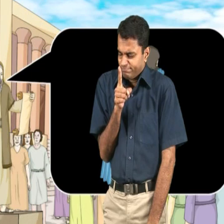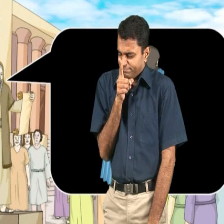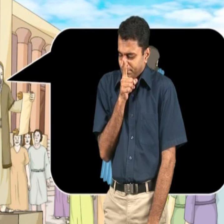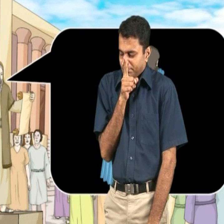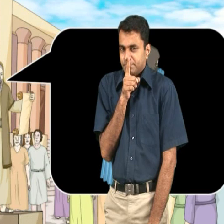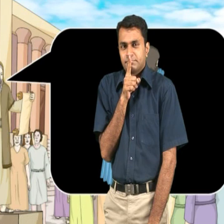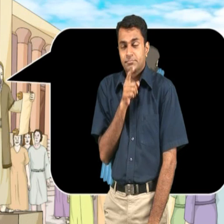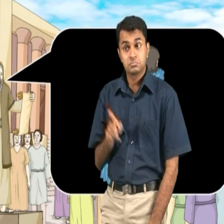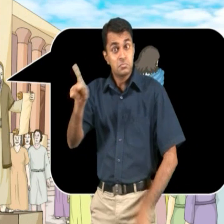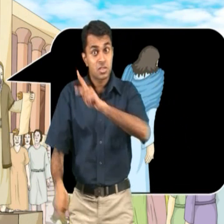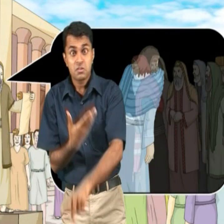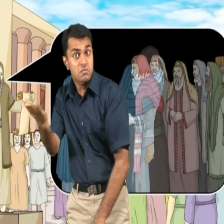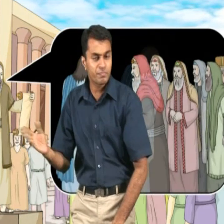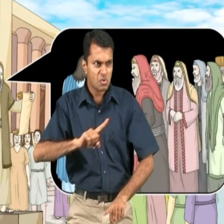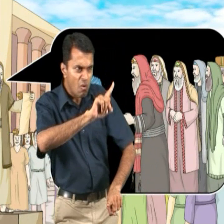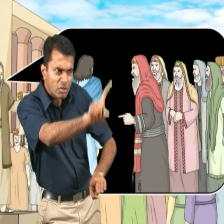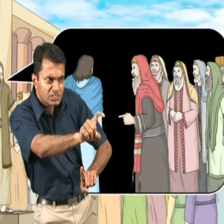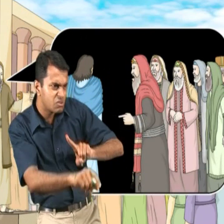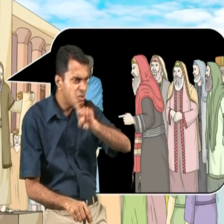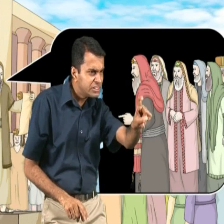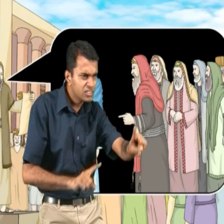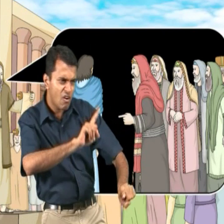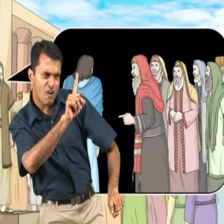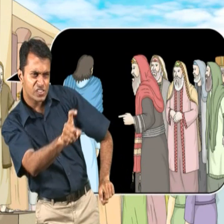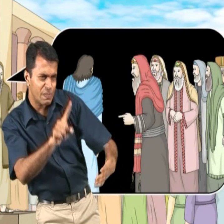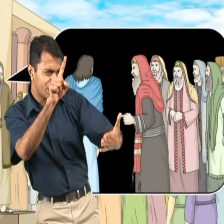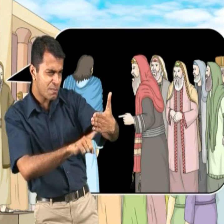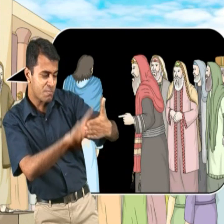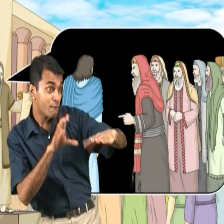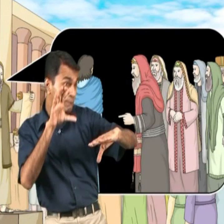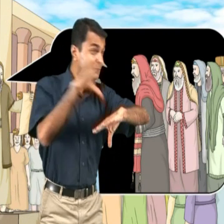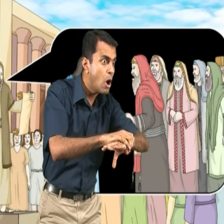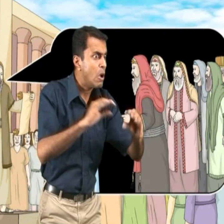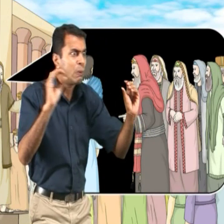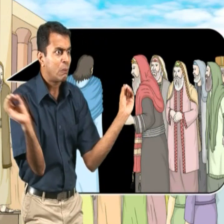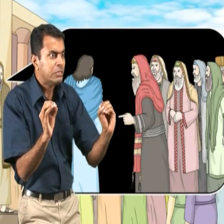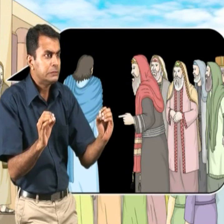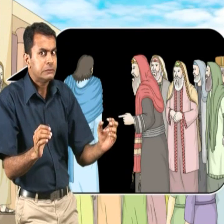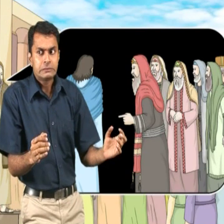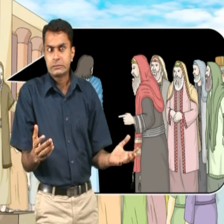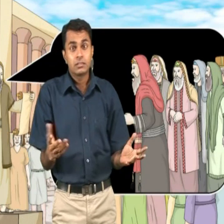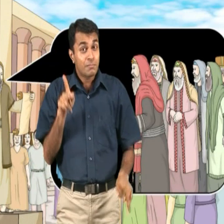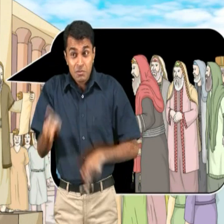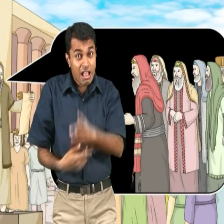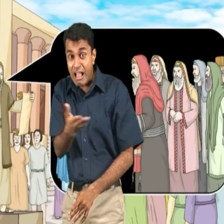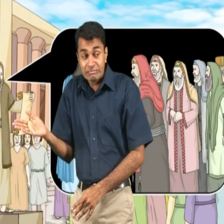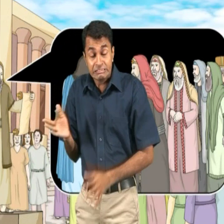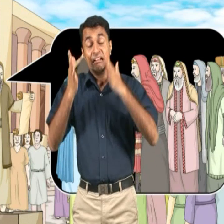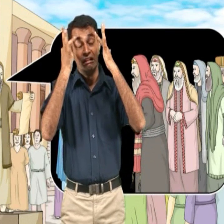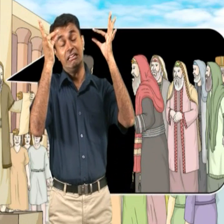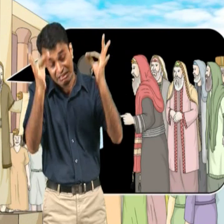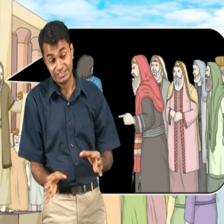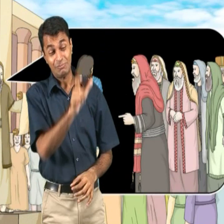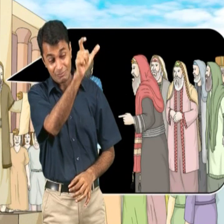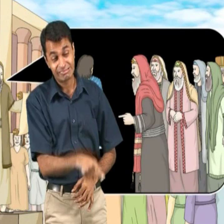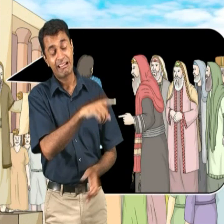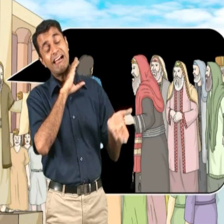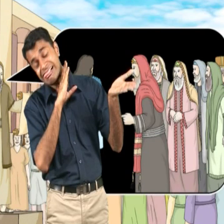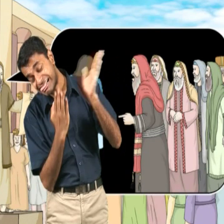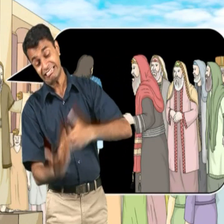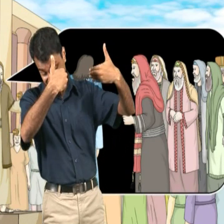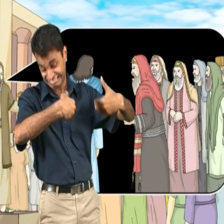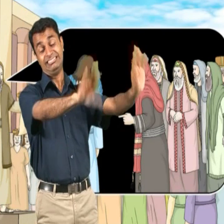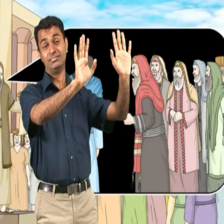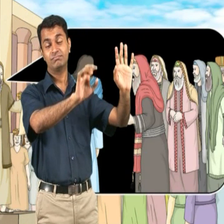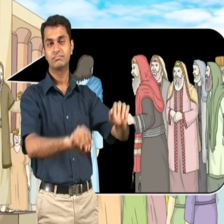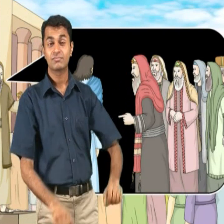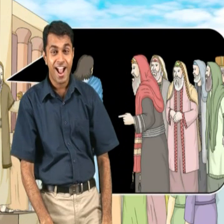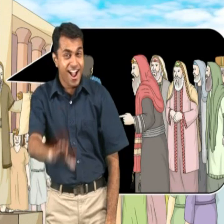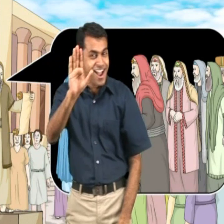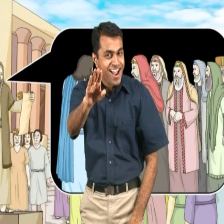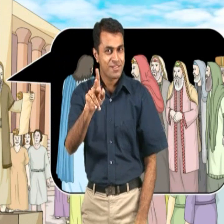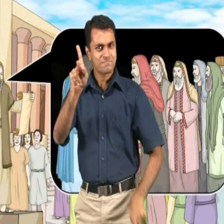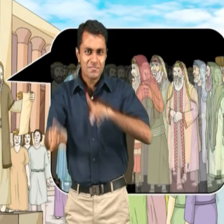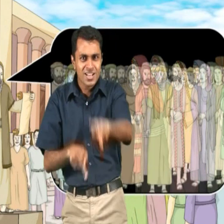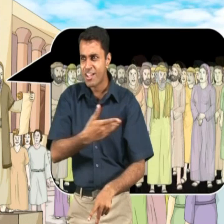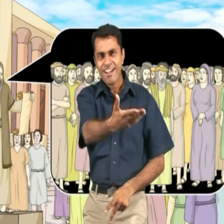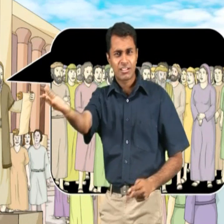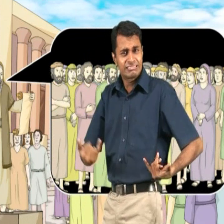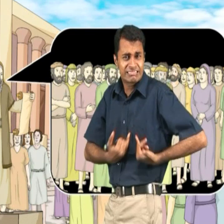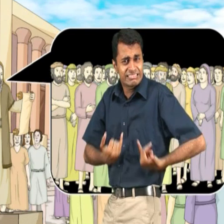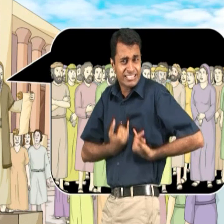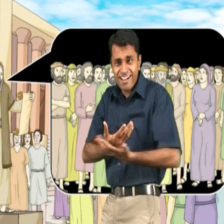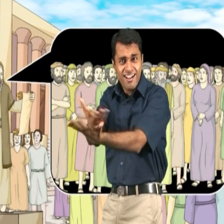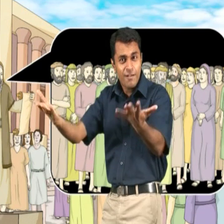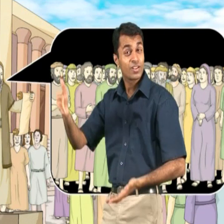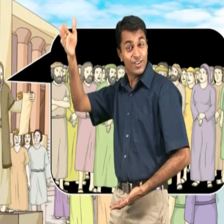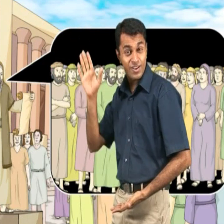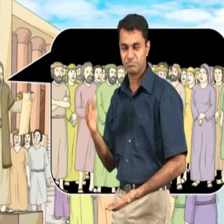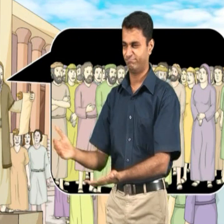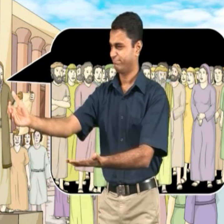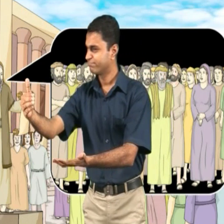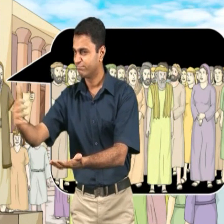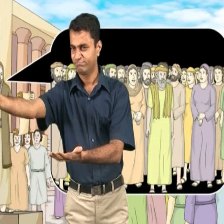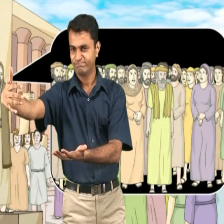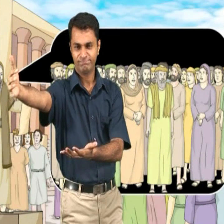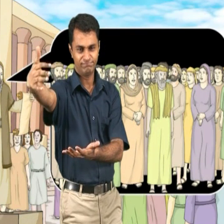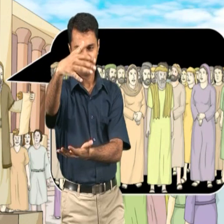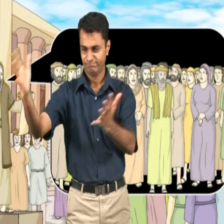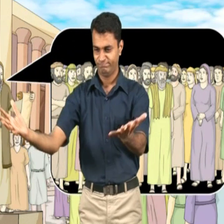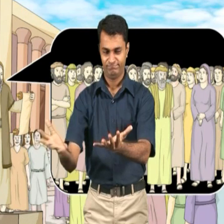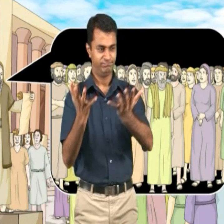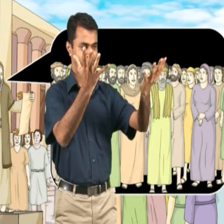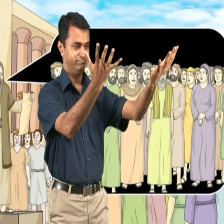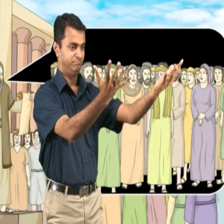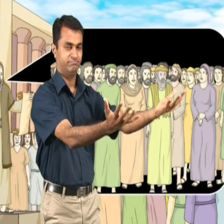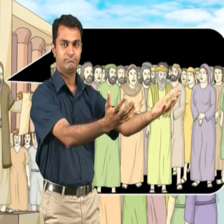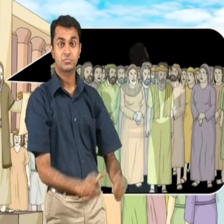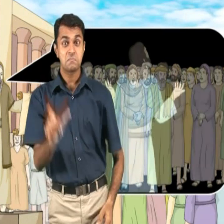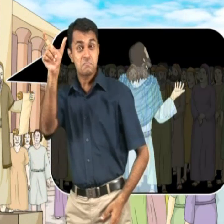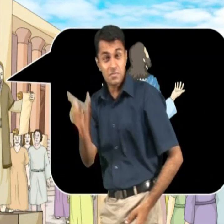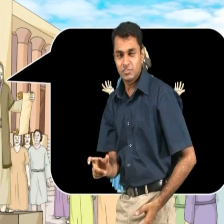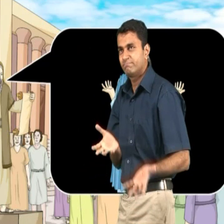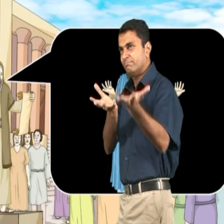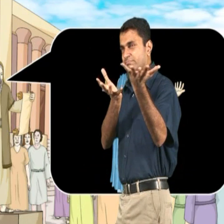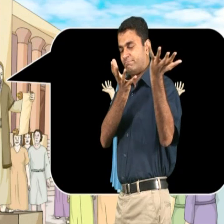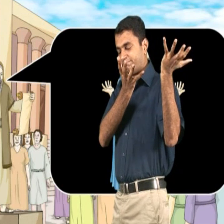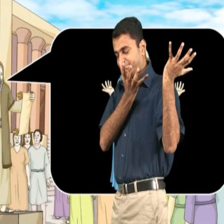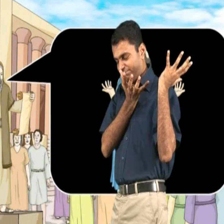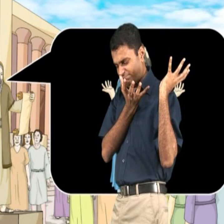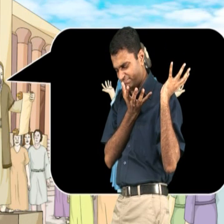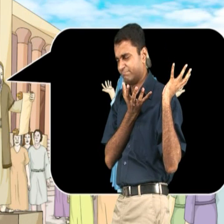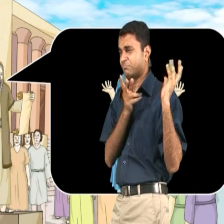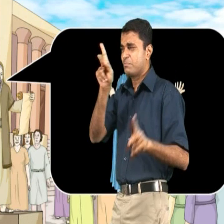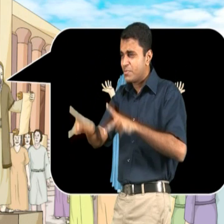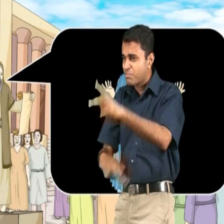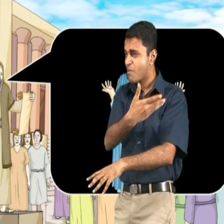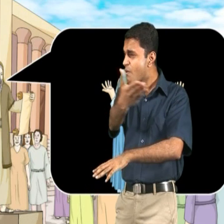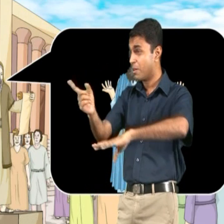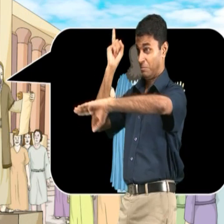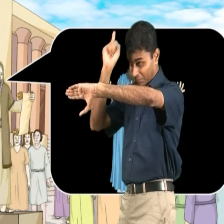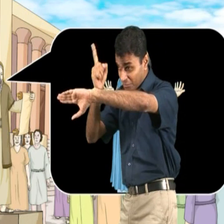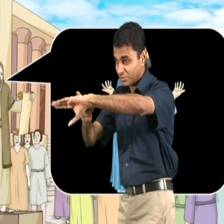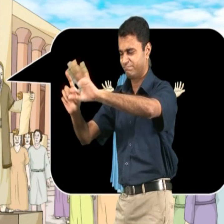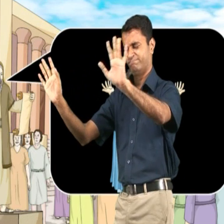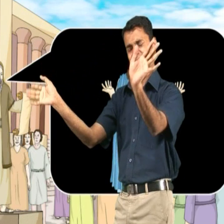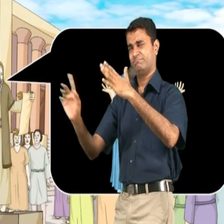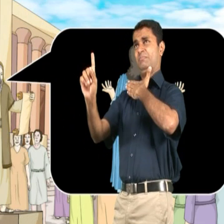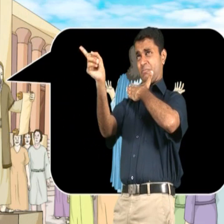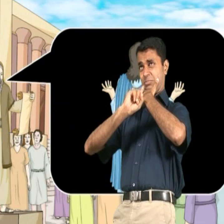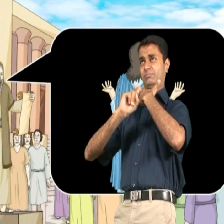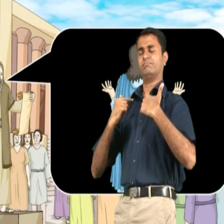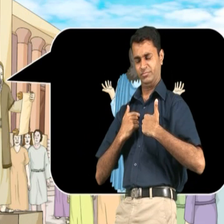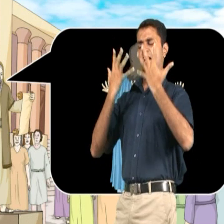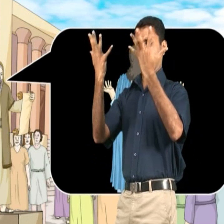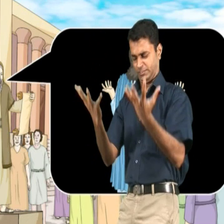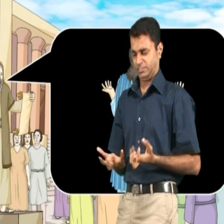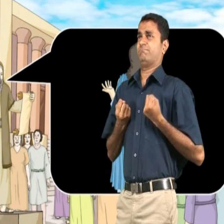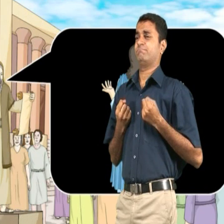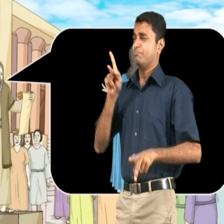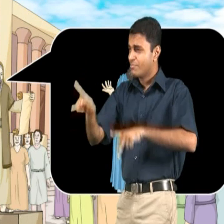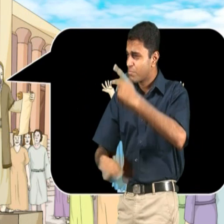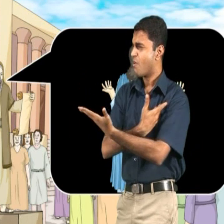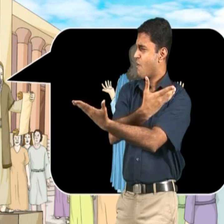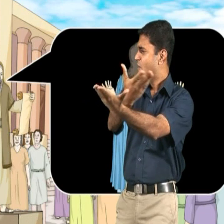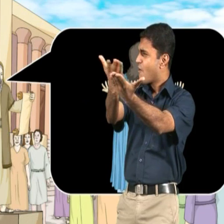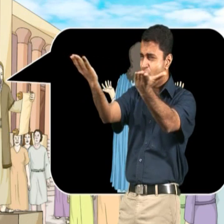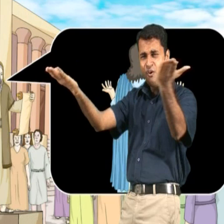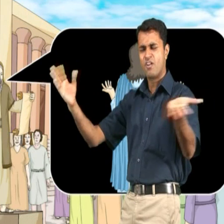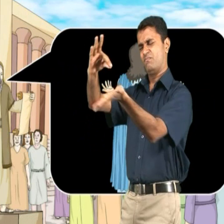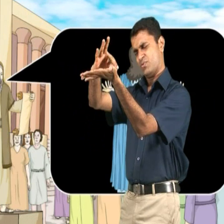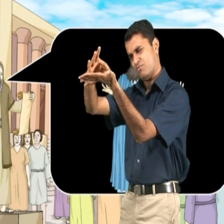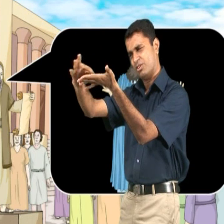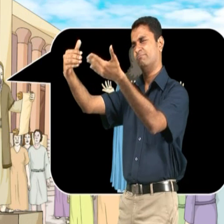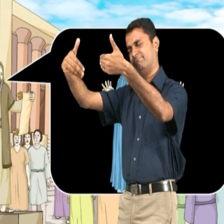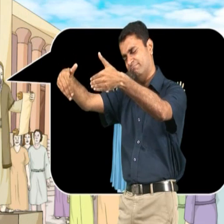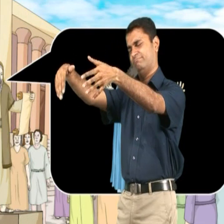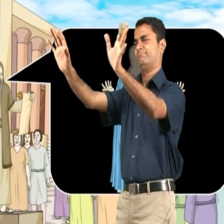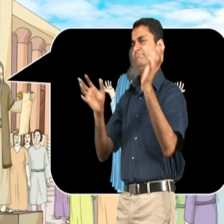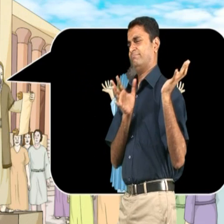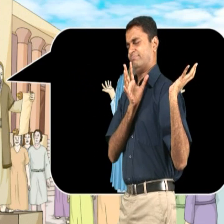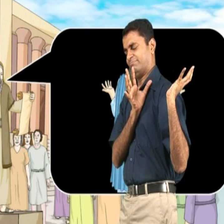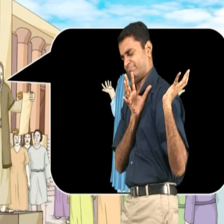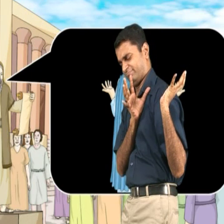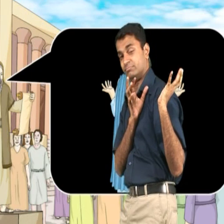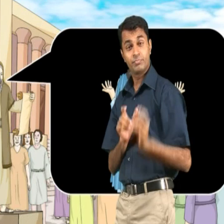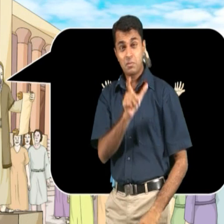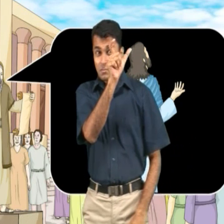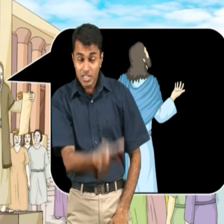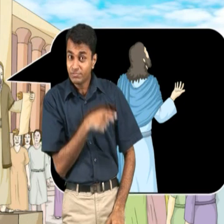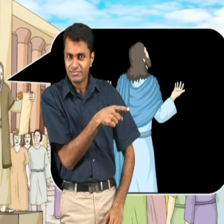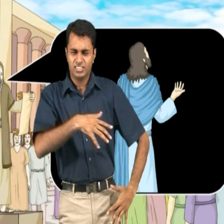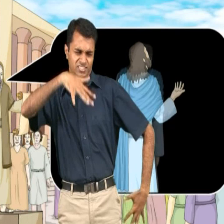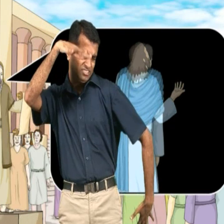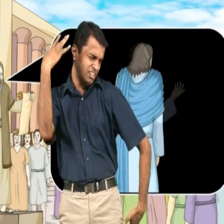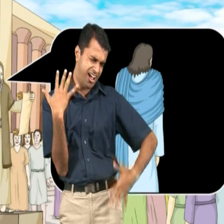By oppression and judgment He was taken away, and who can recount His descendants?